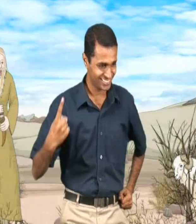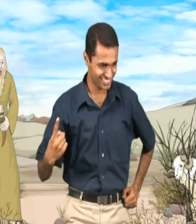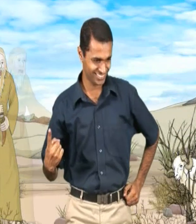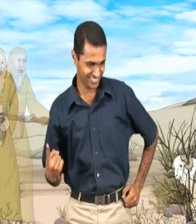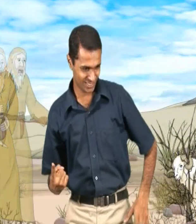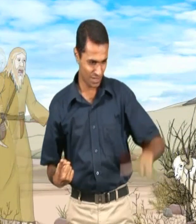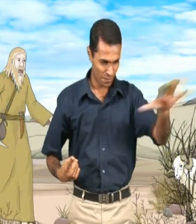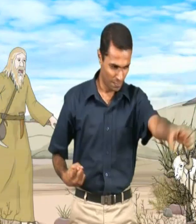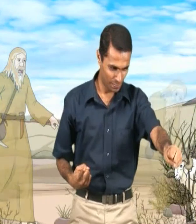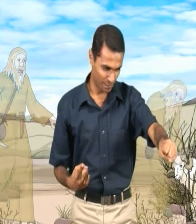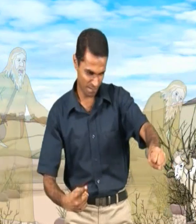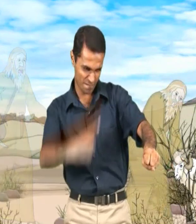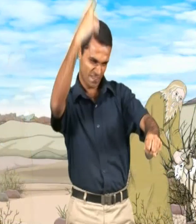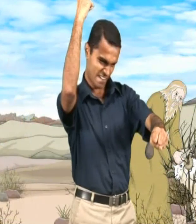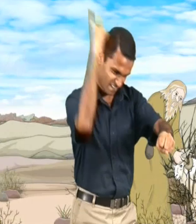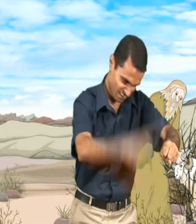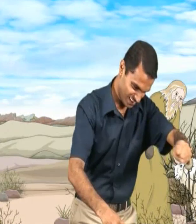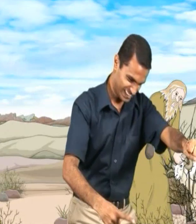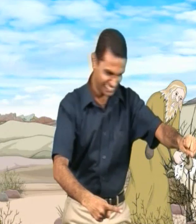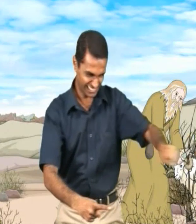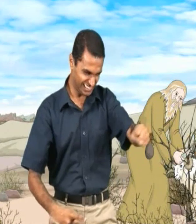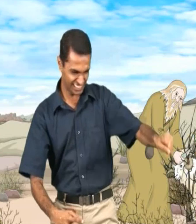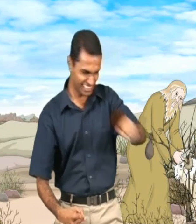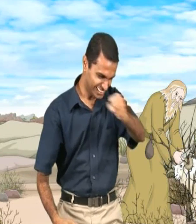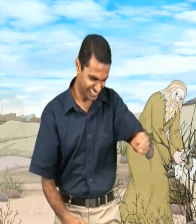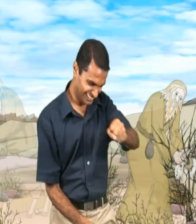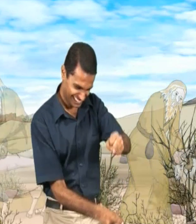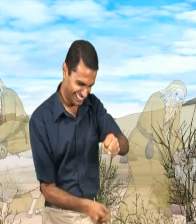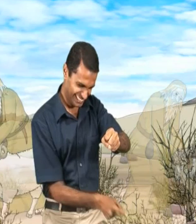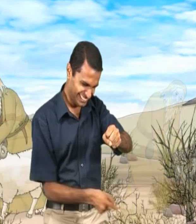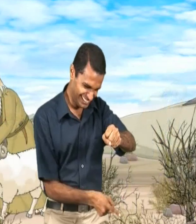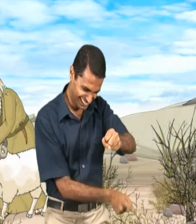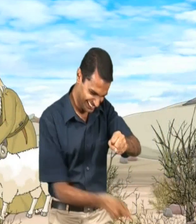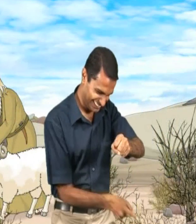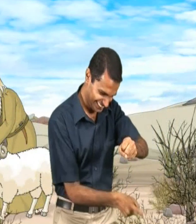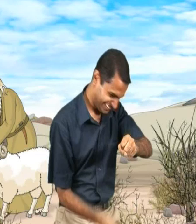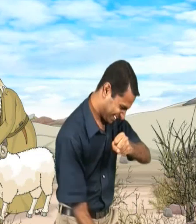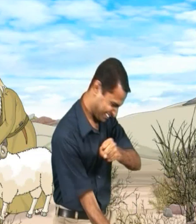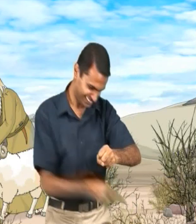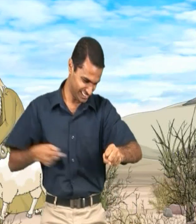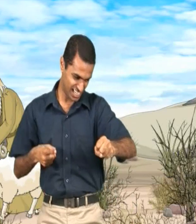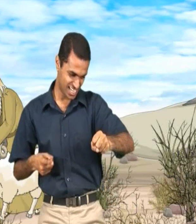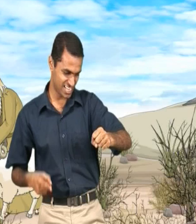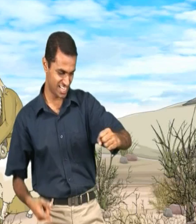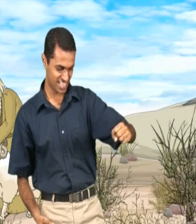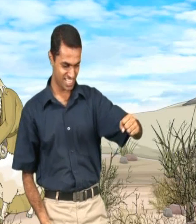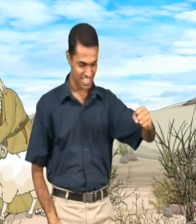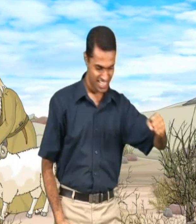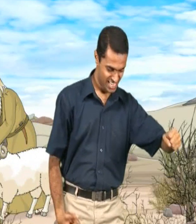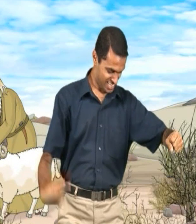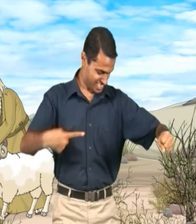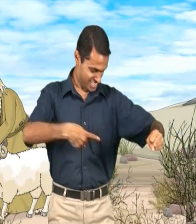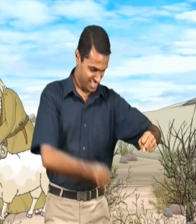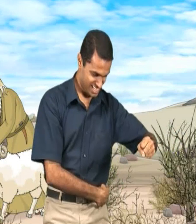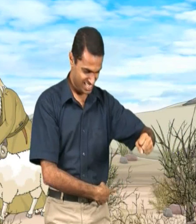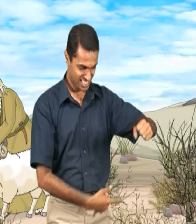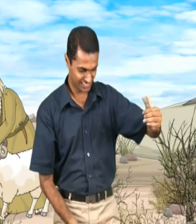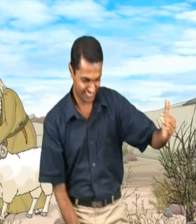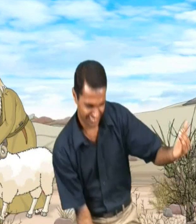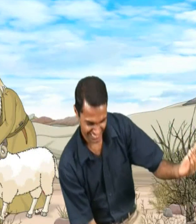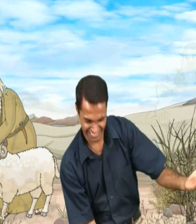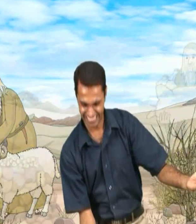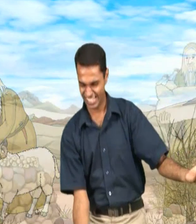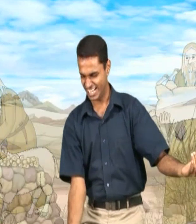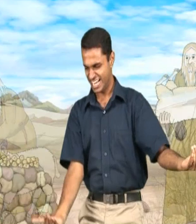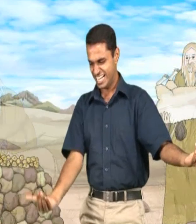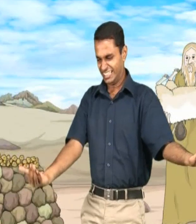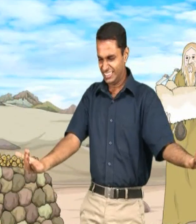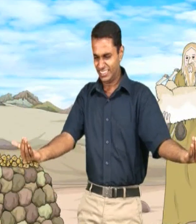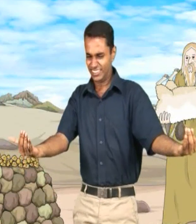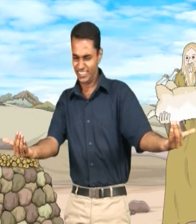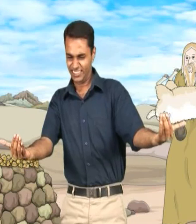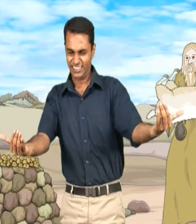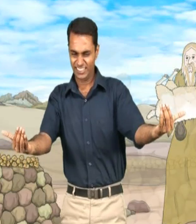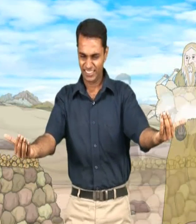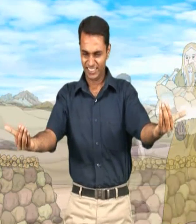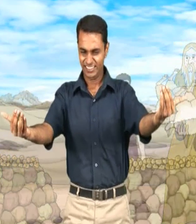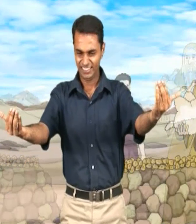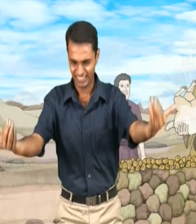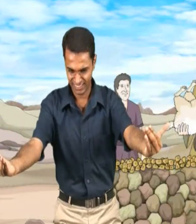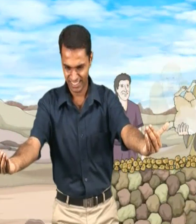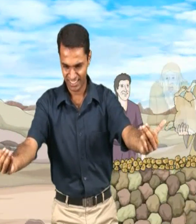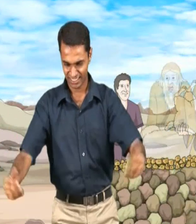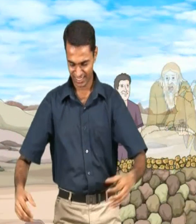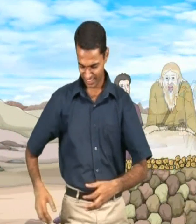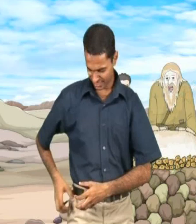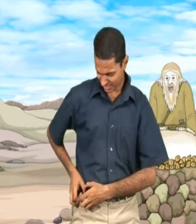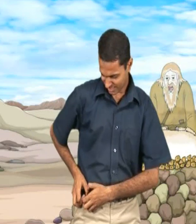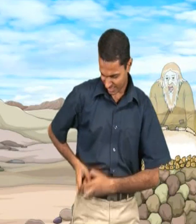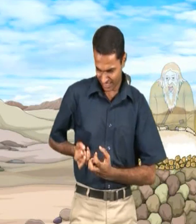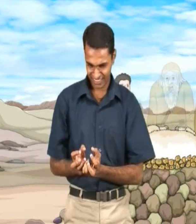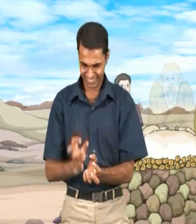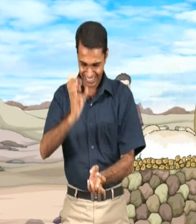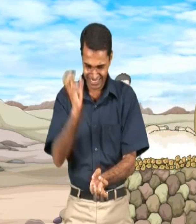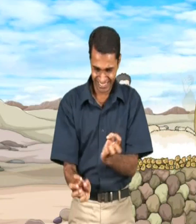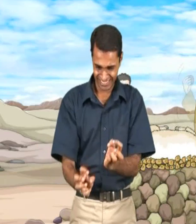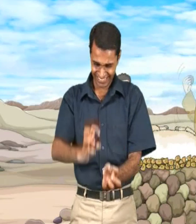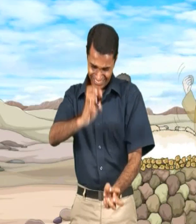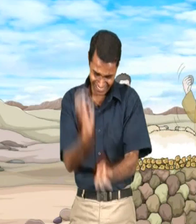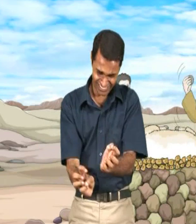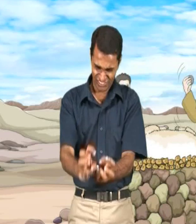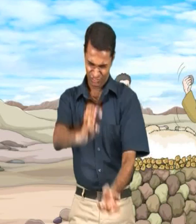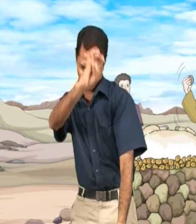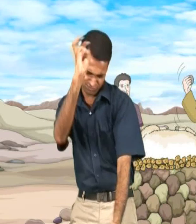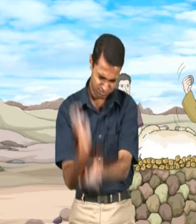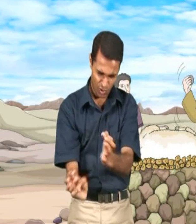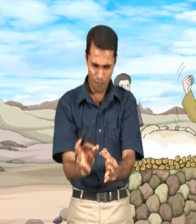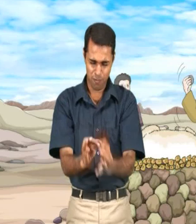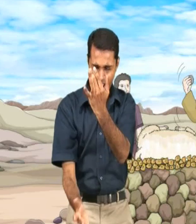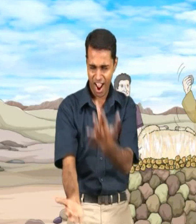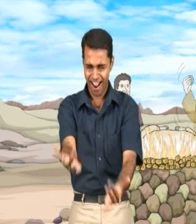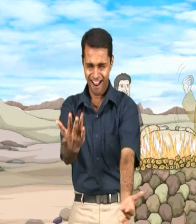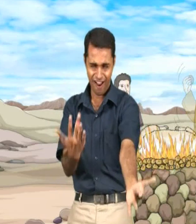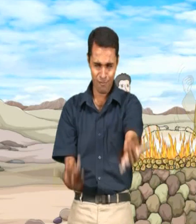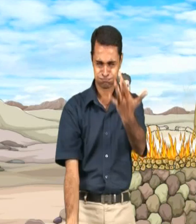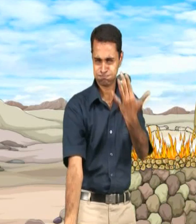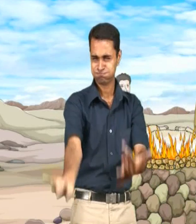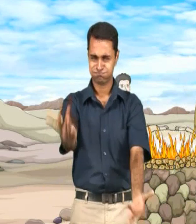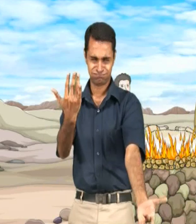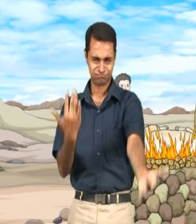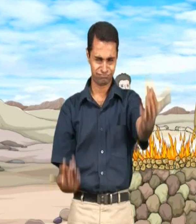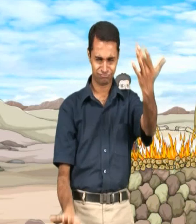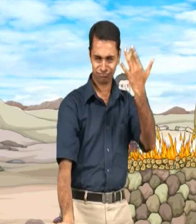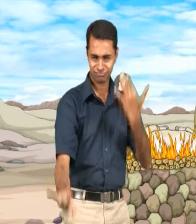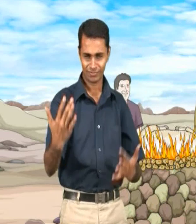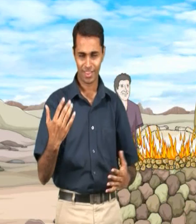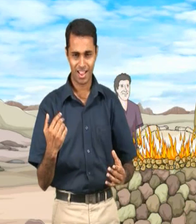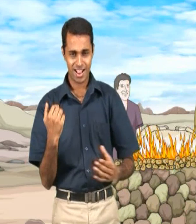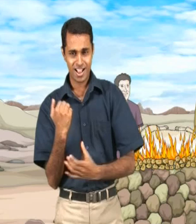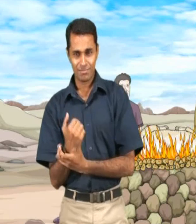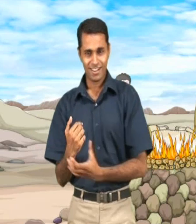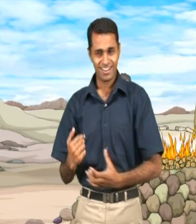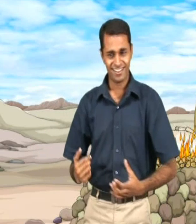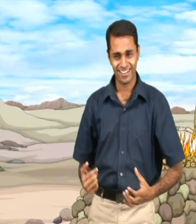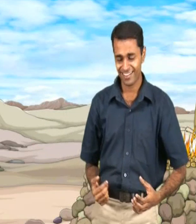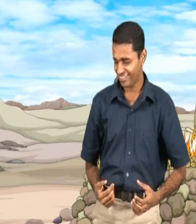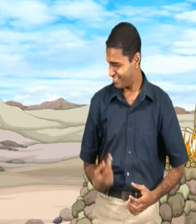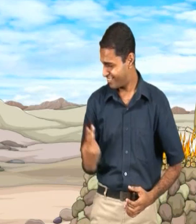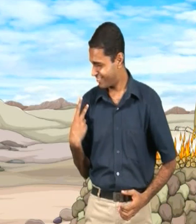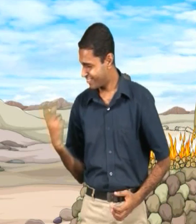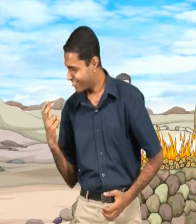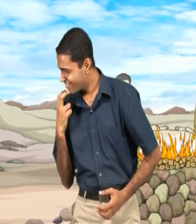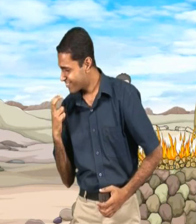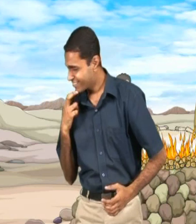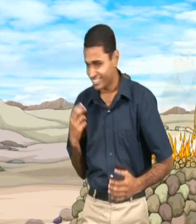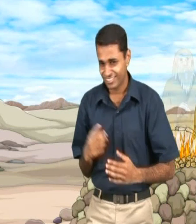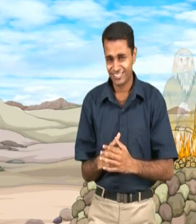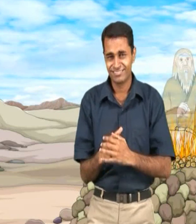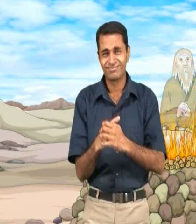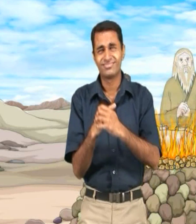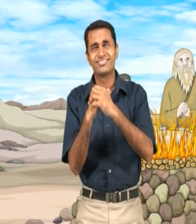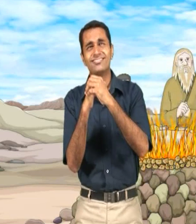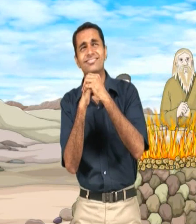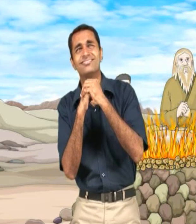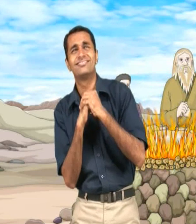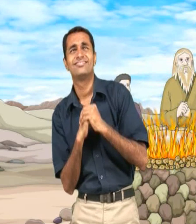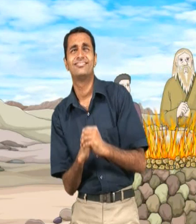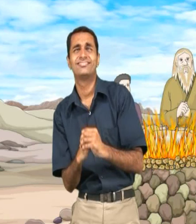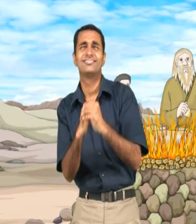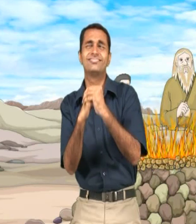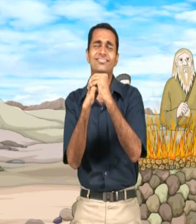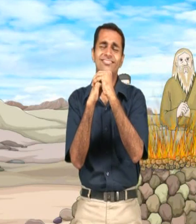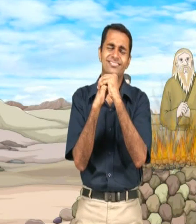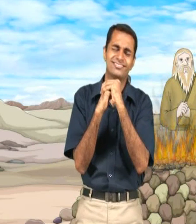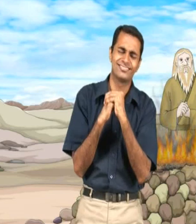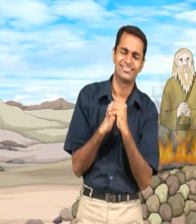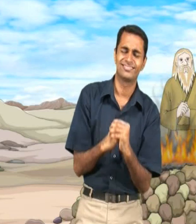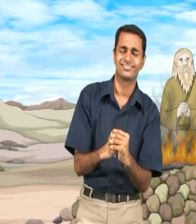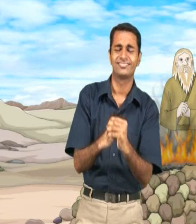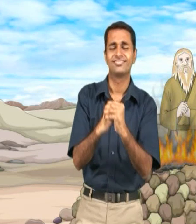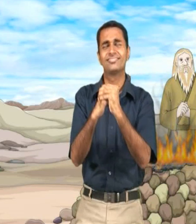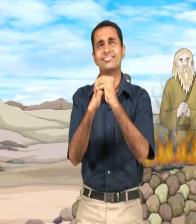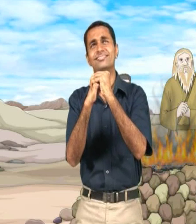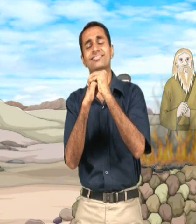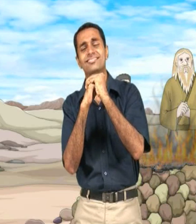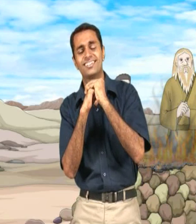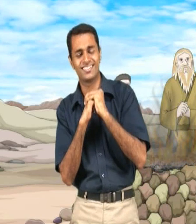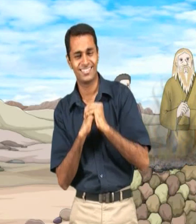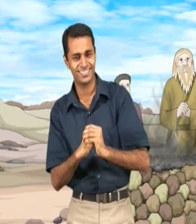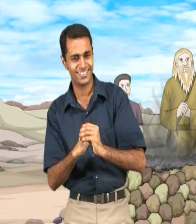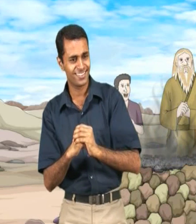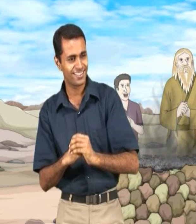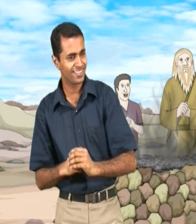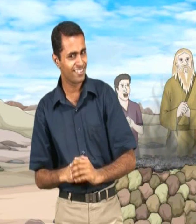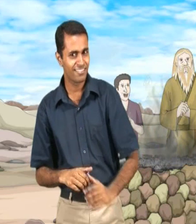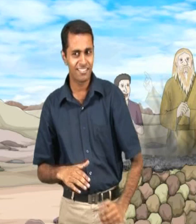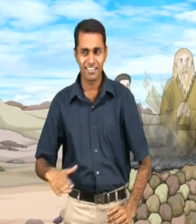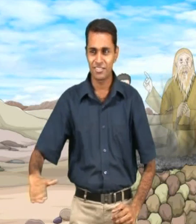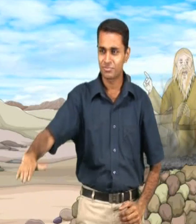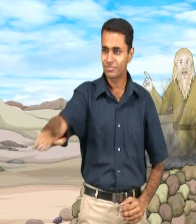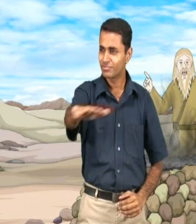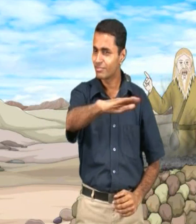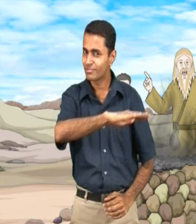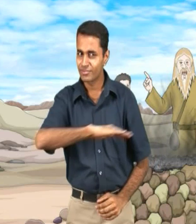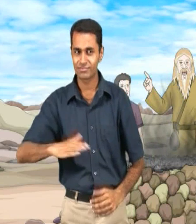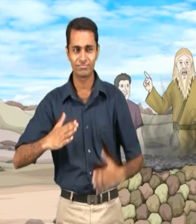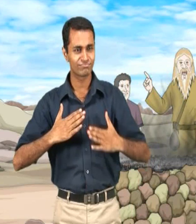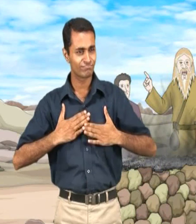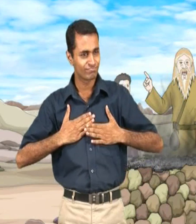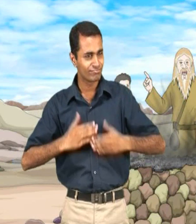So he went and took the ram and offered it as a burnt offering in place of his son.